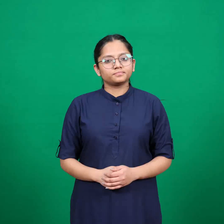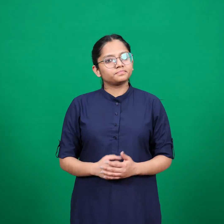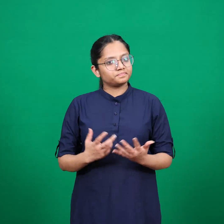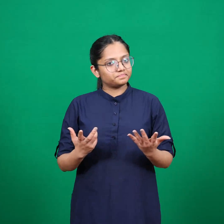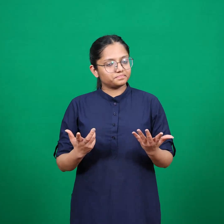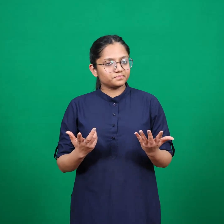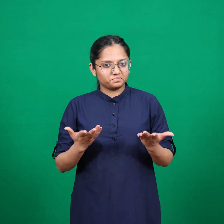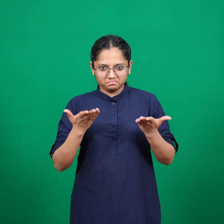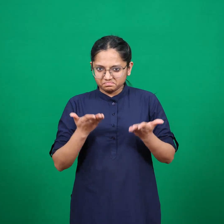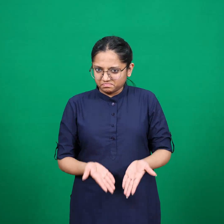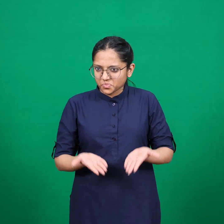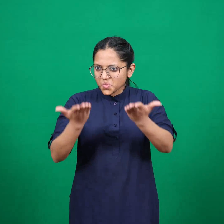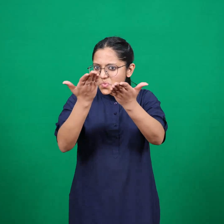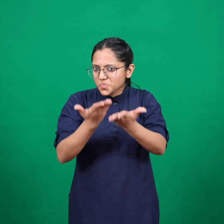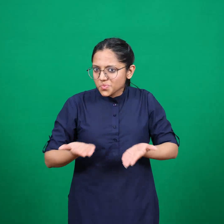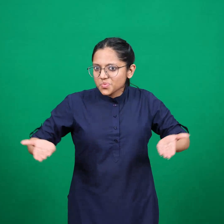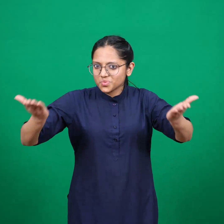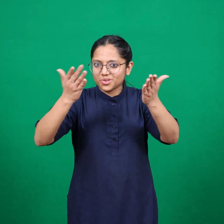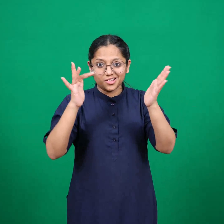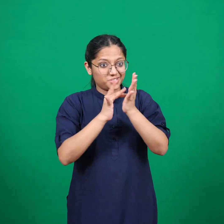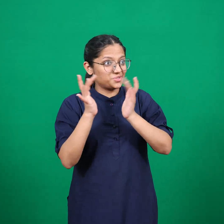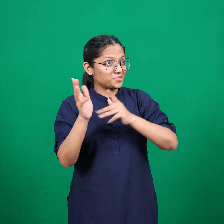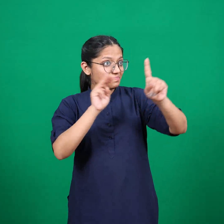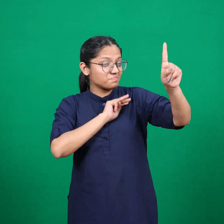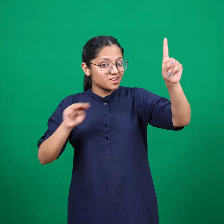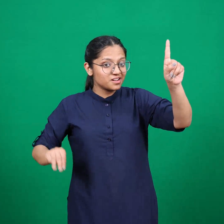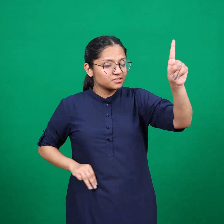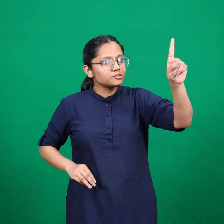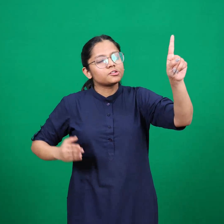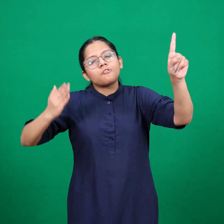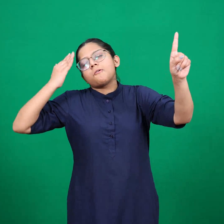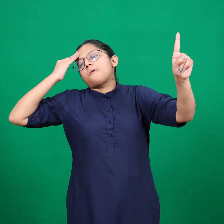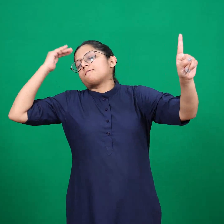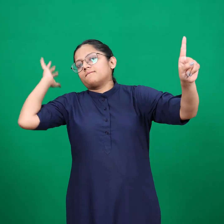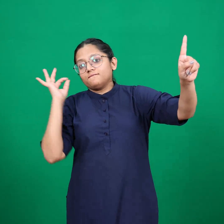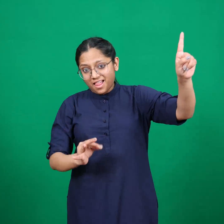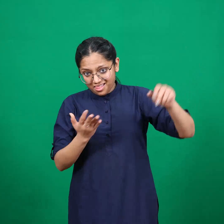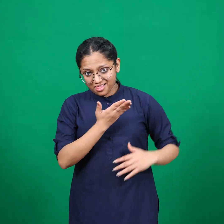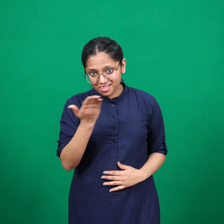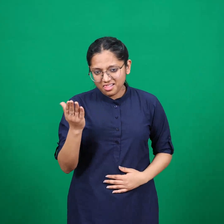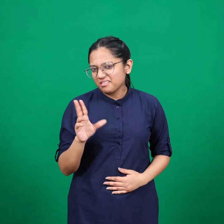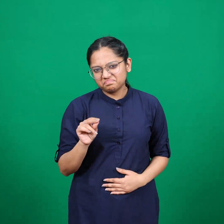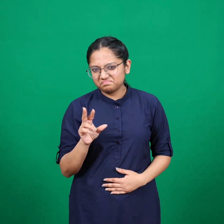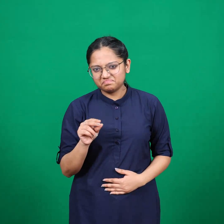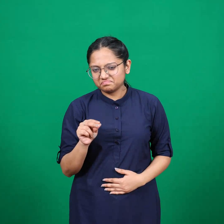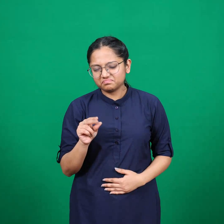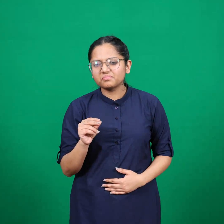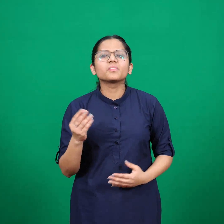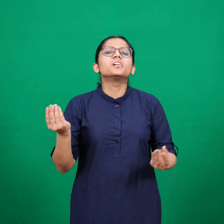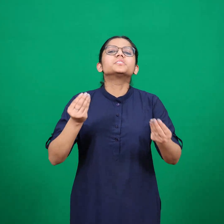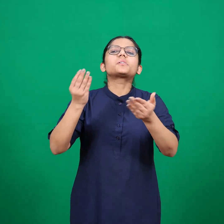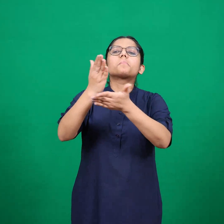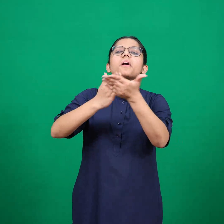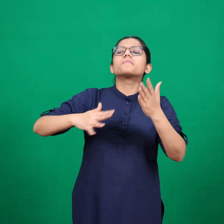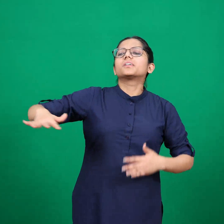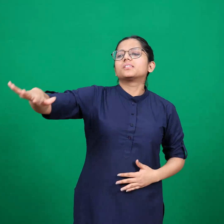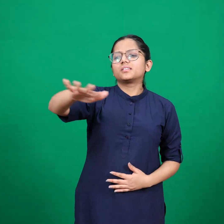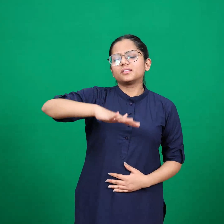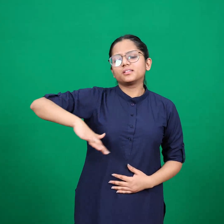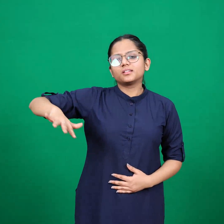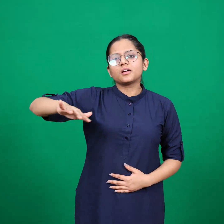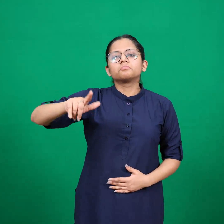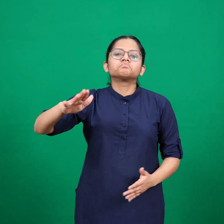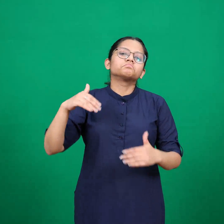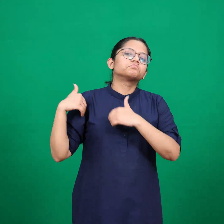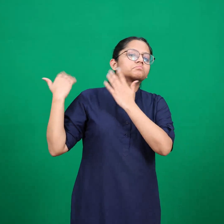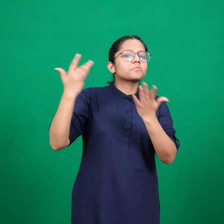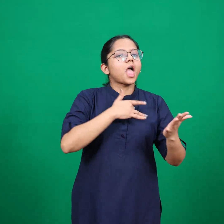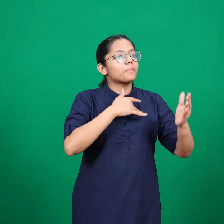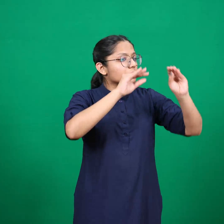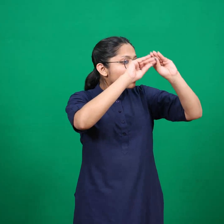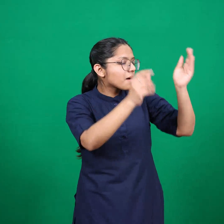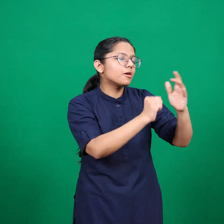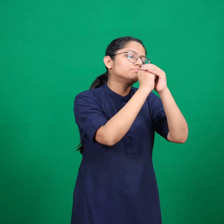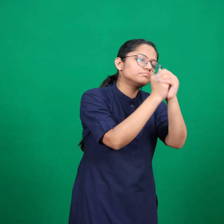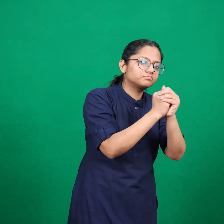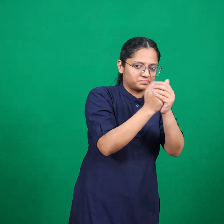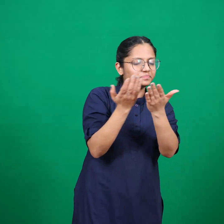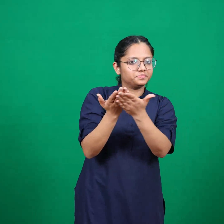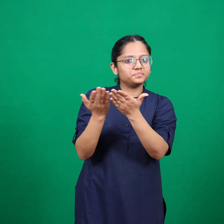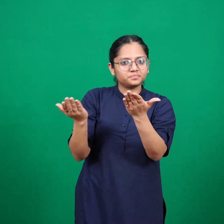But not everyone has this knowledge.